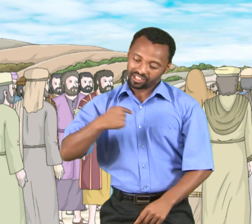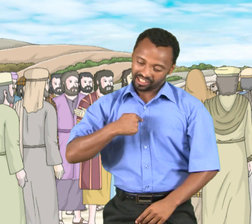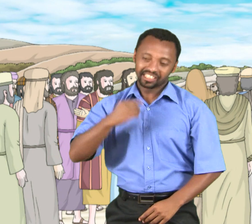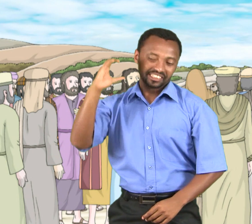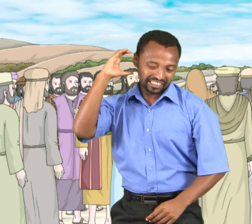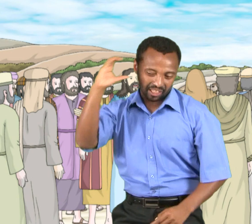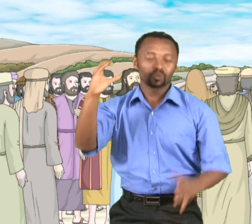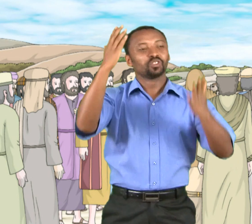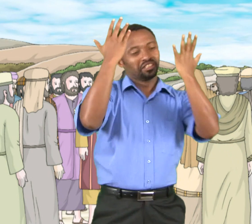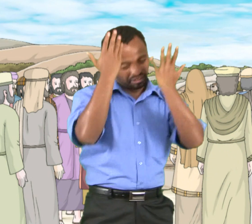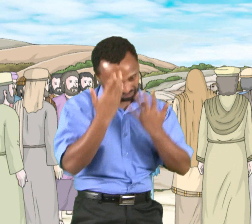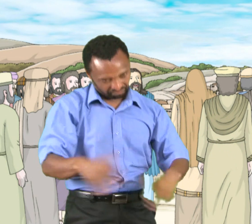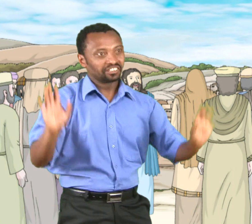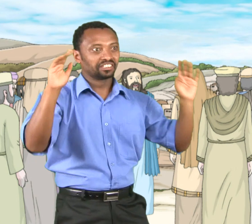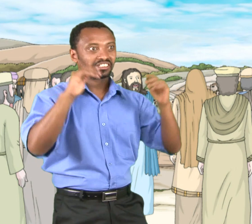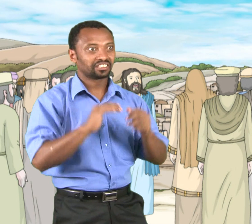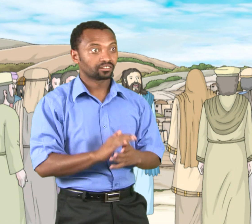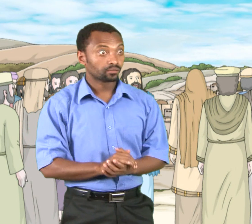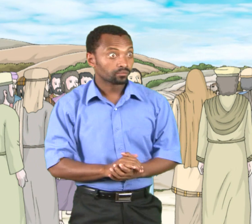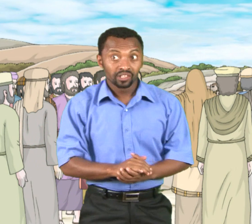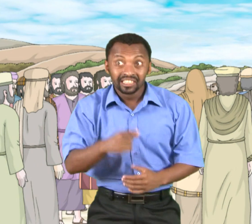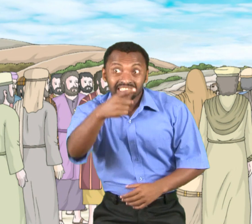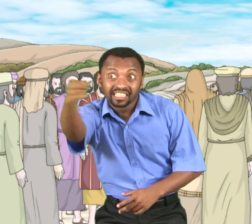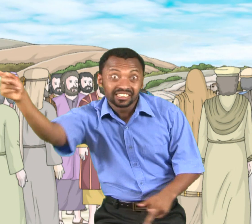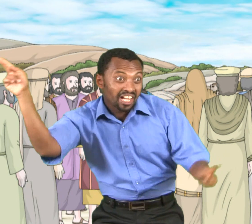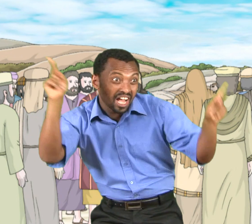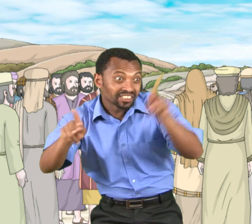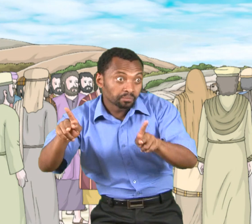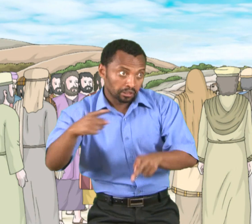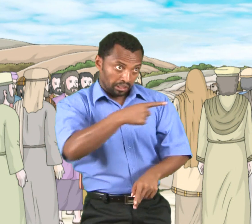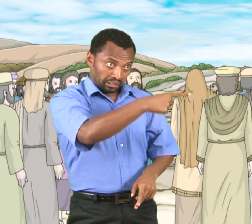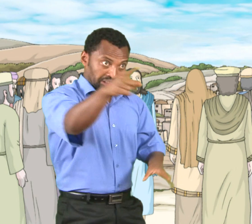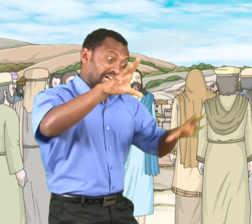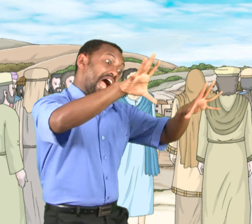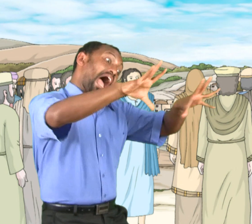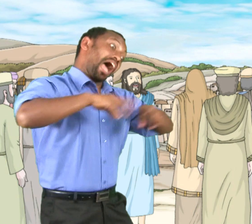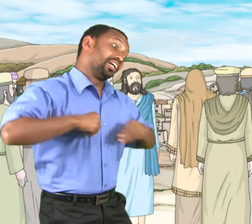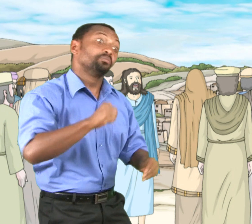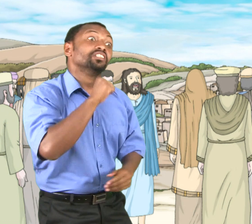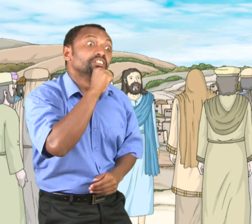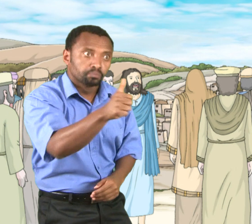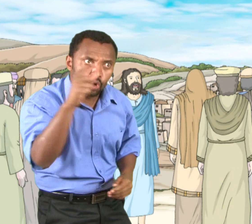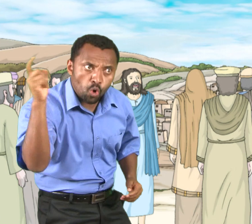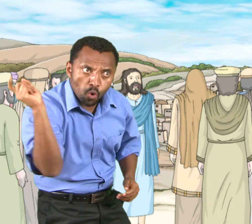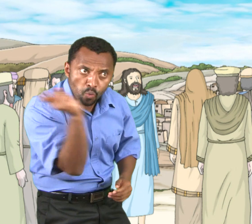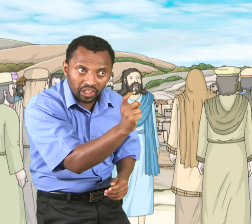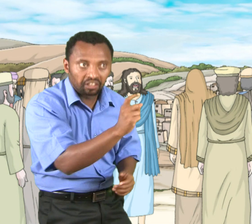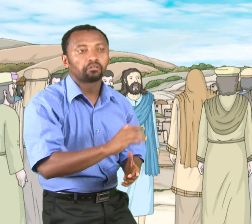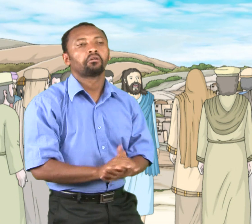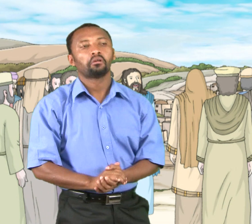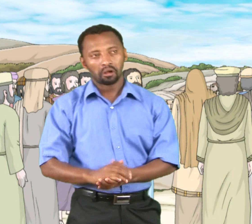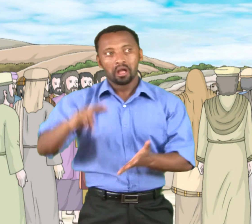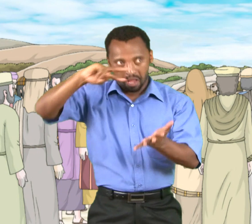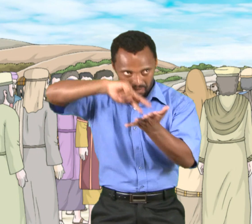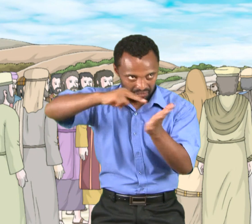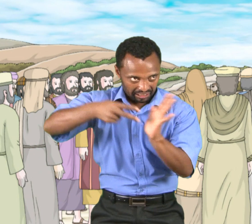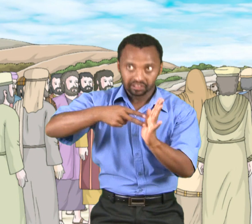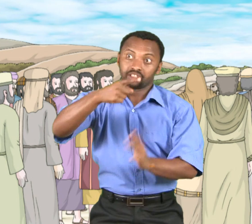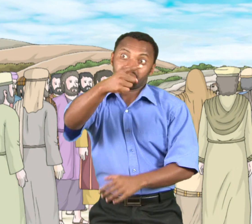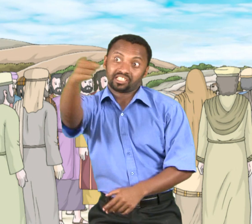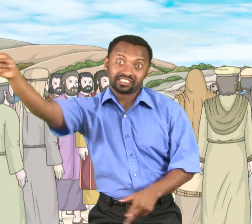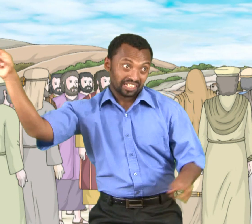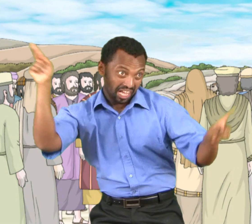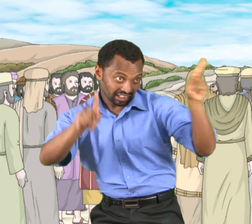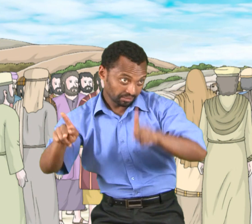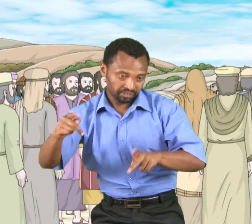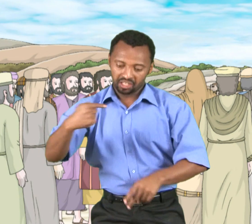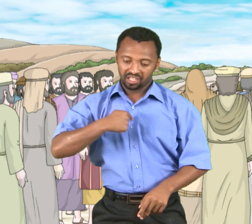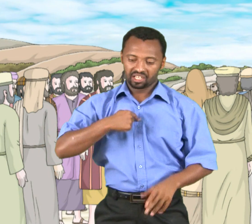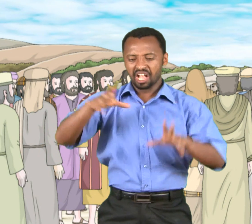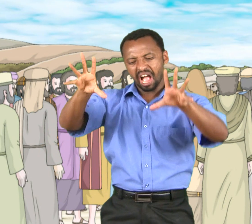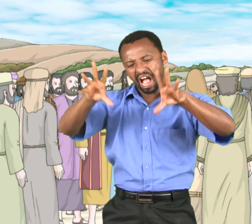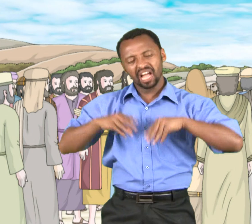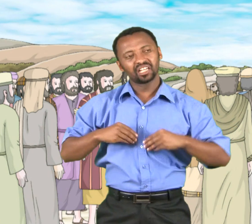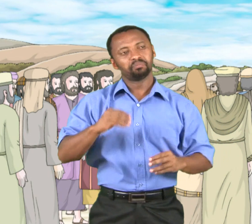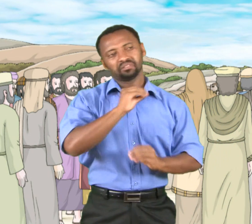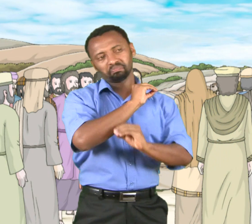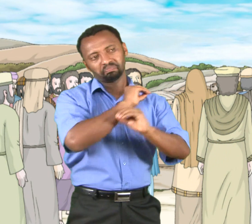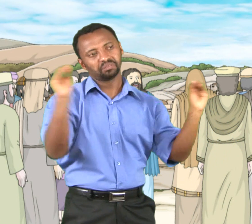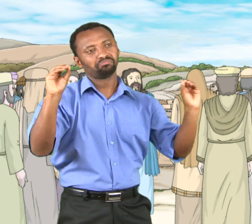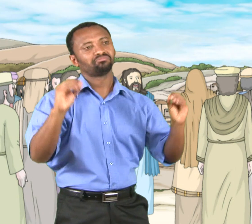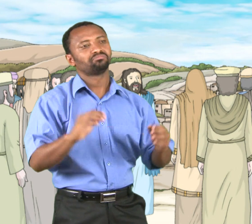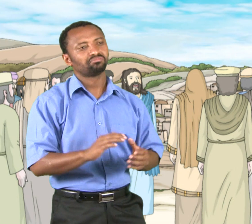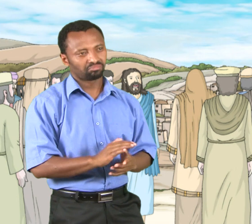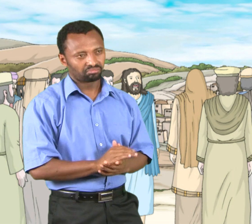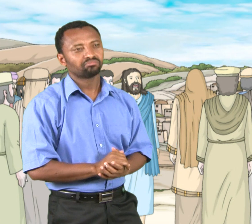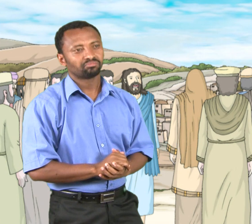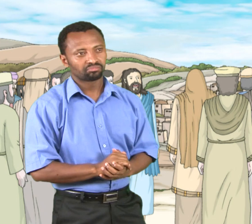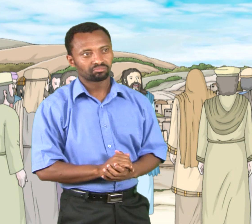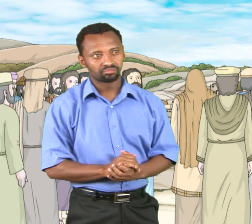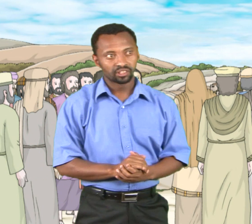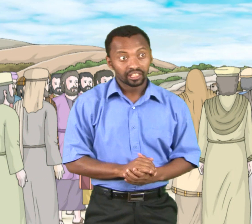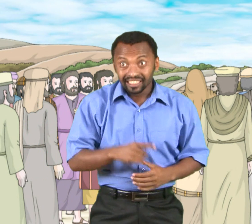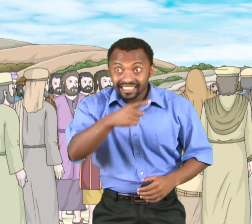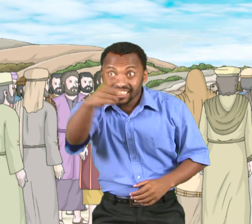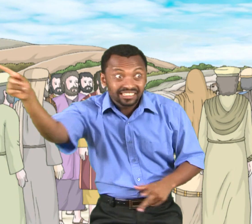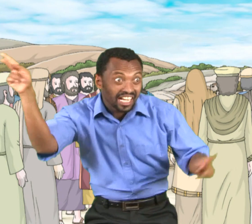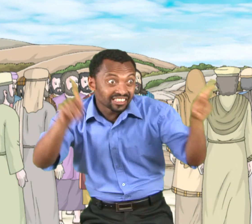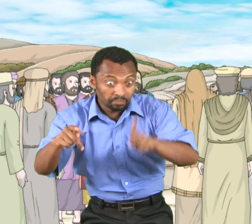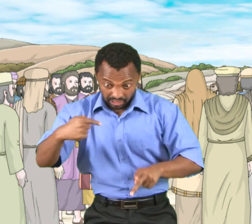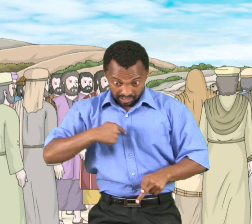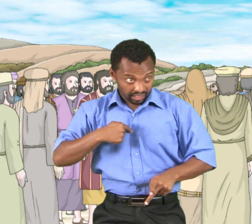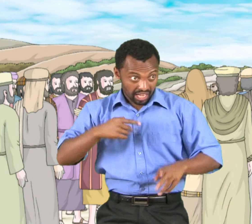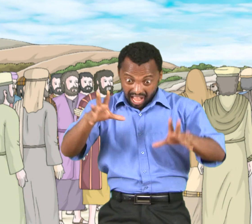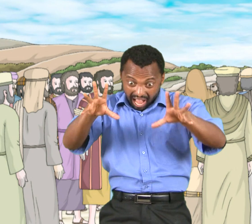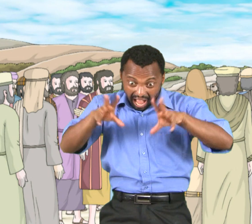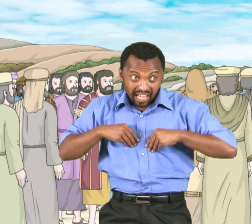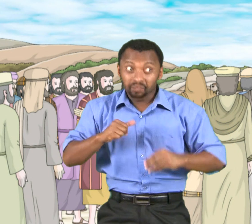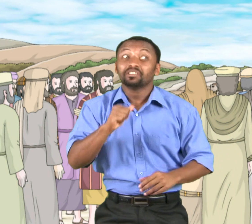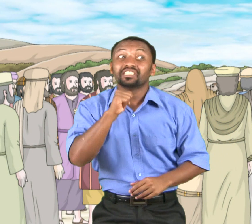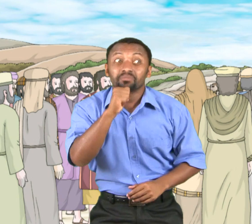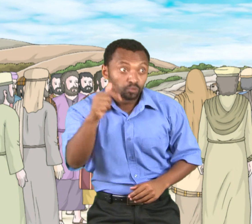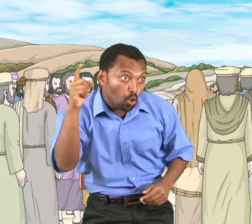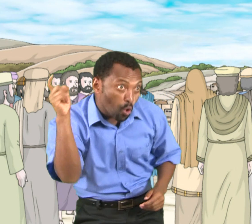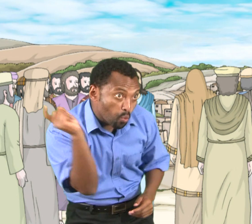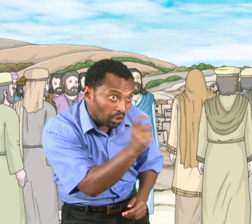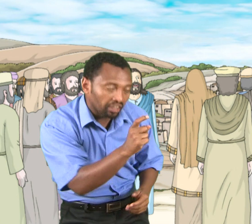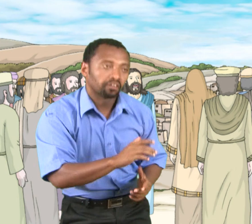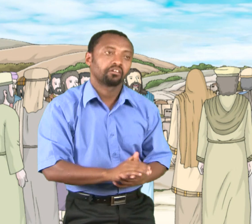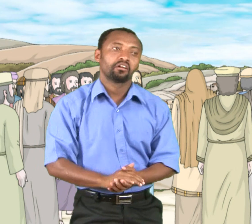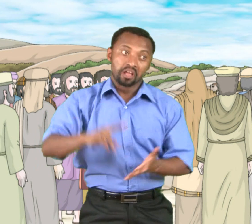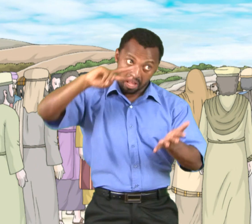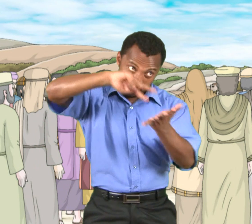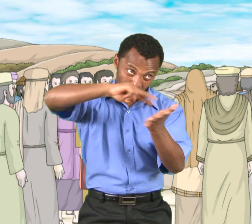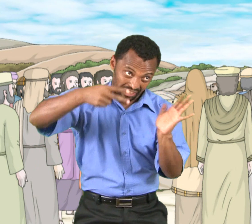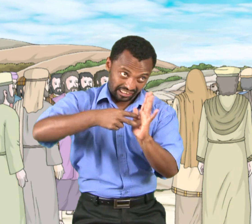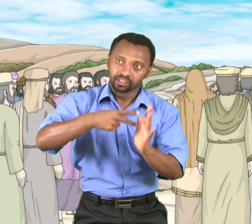whoever rejects you rejects Me;